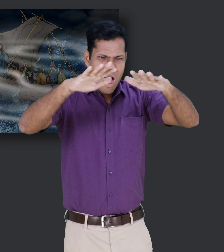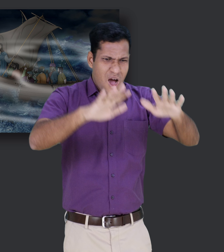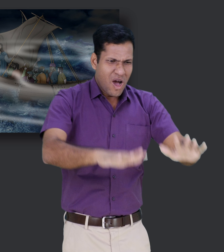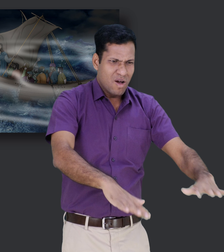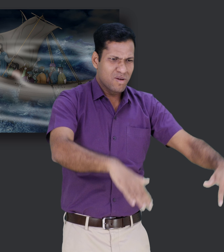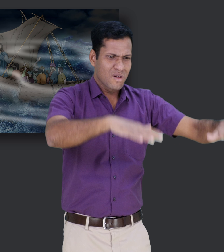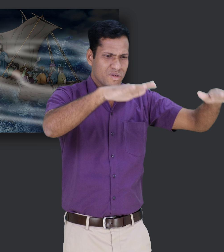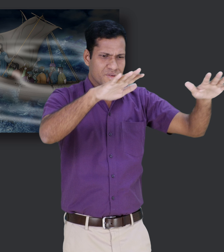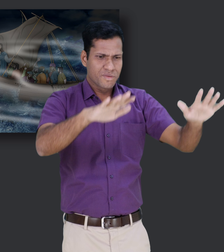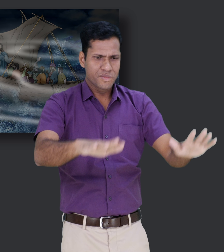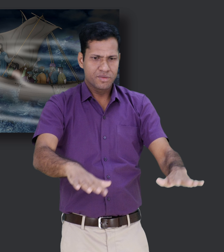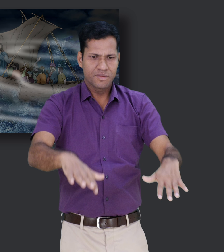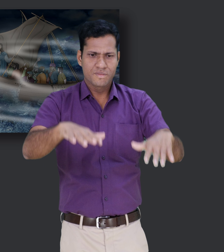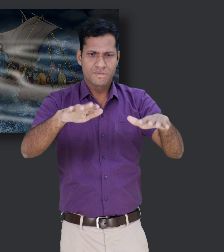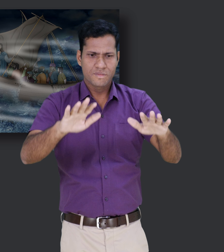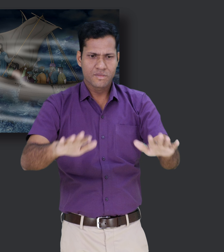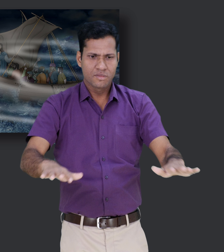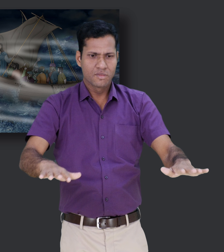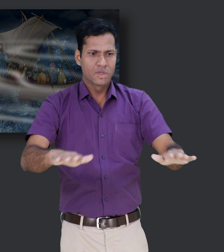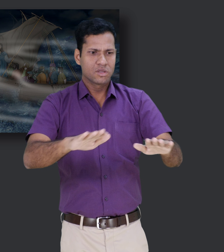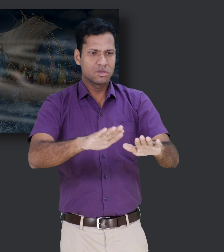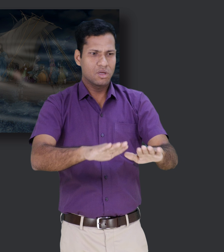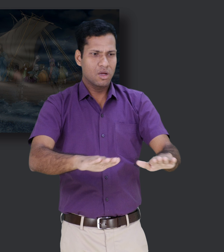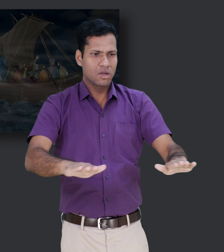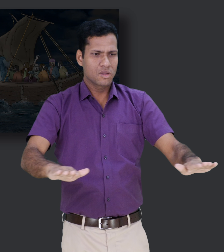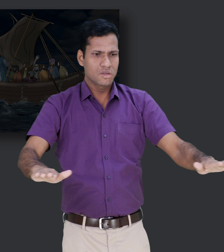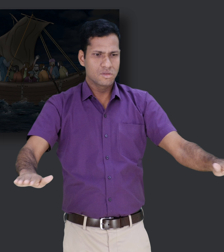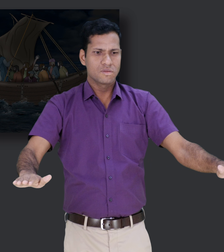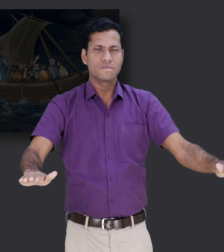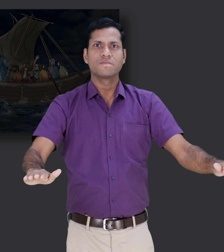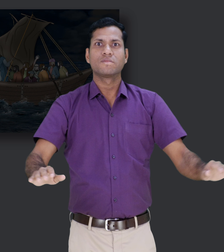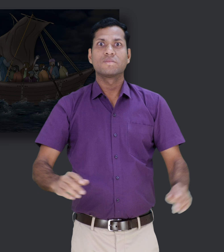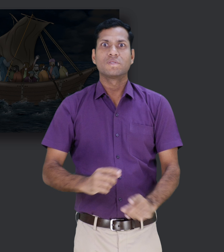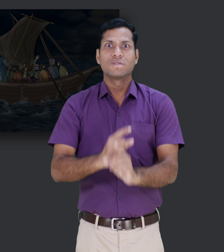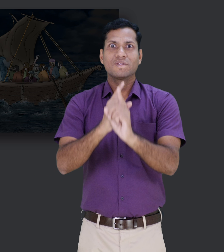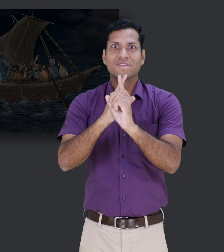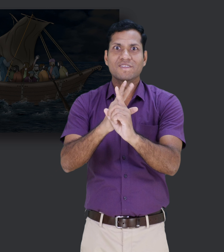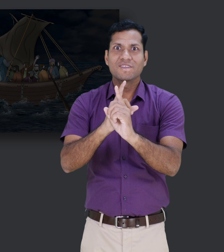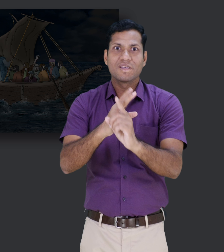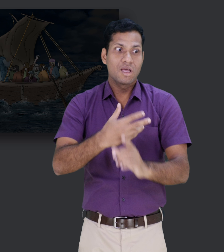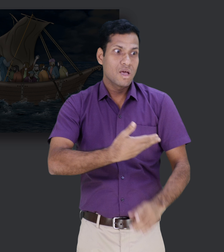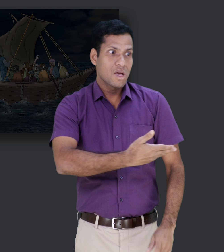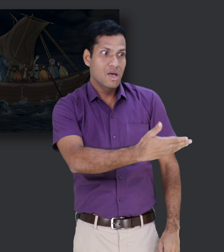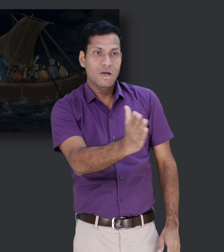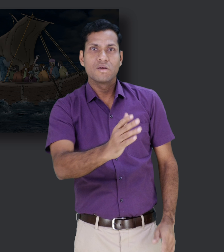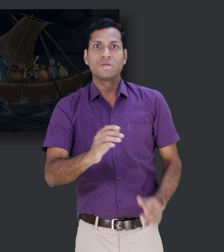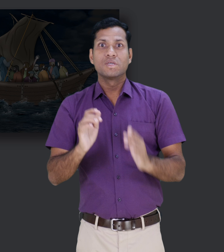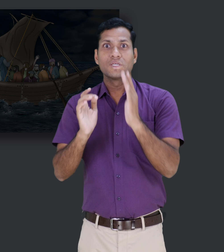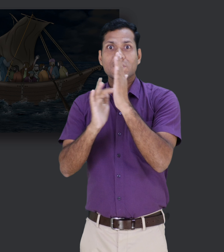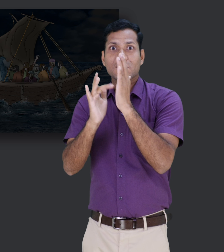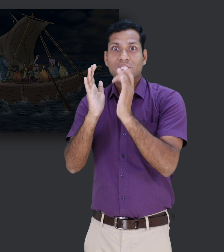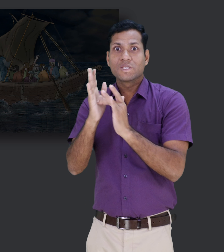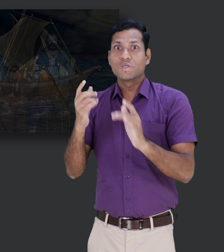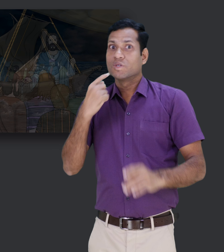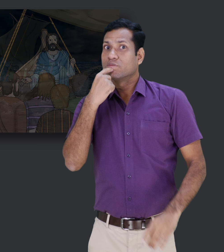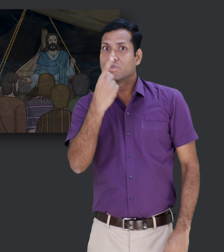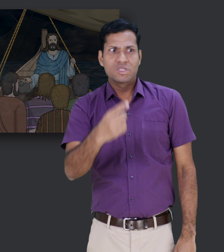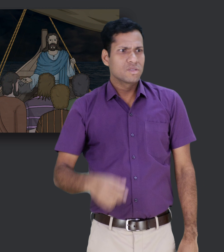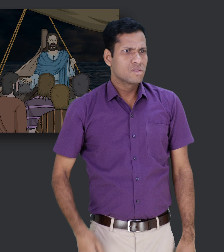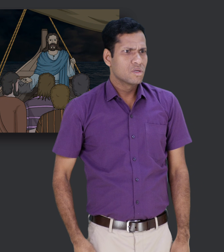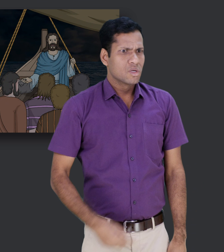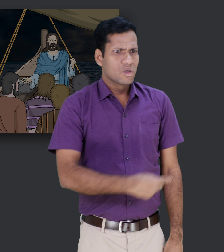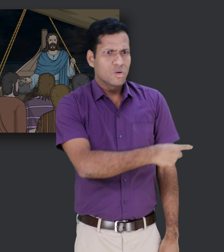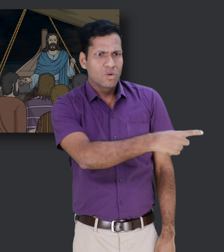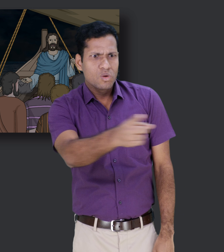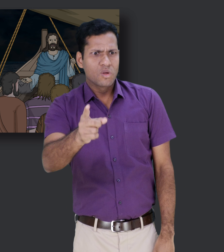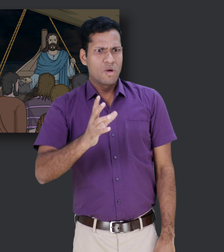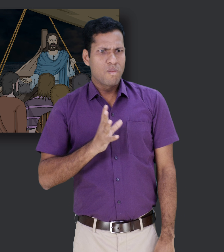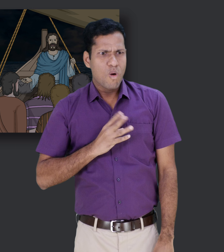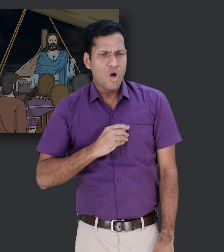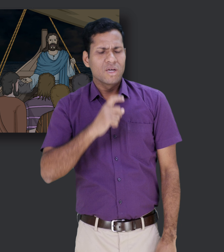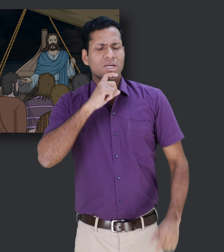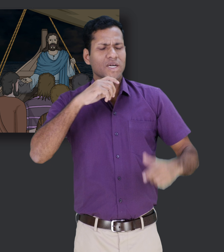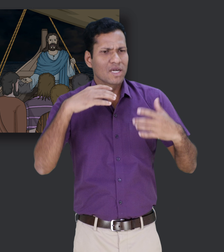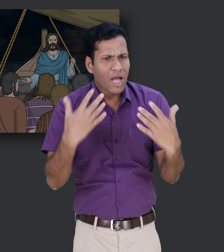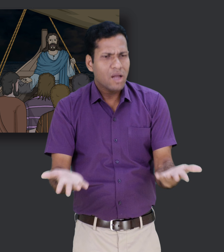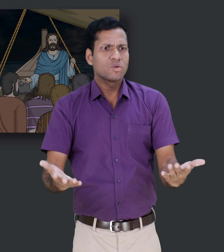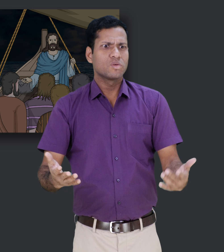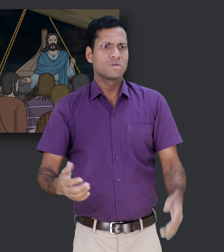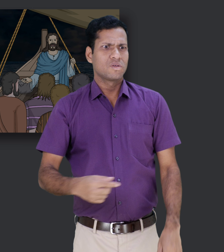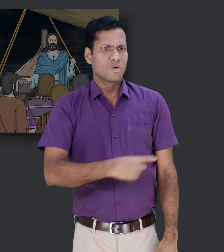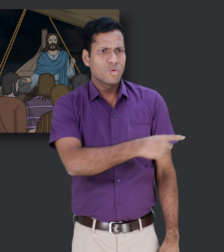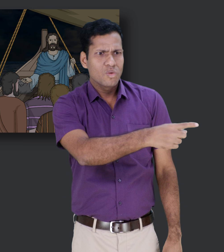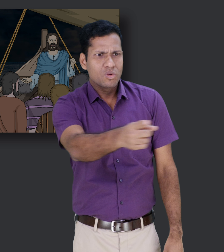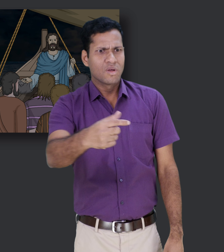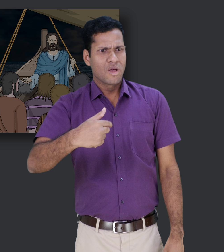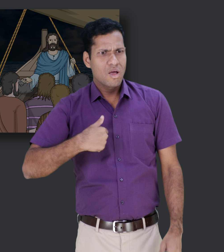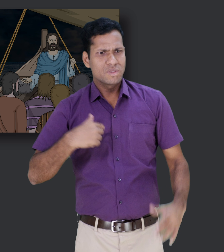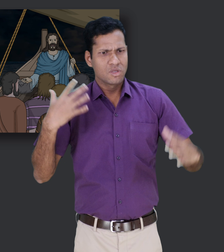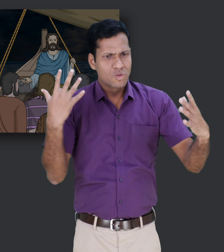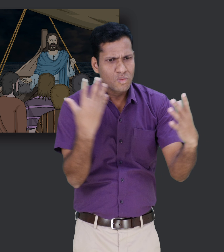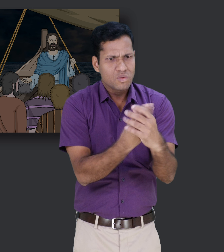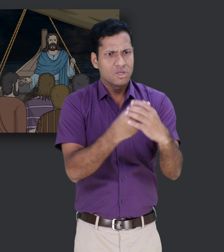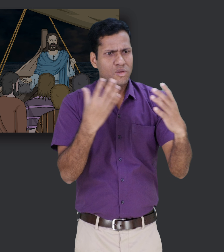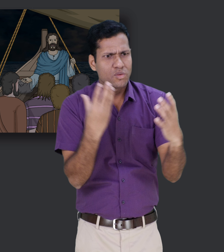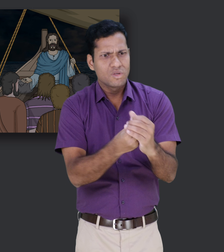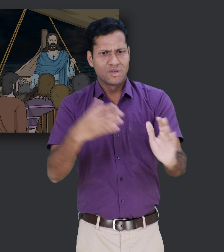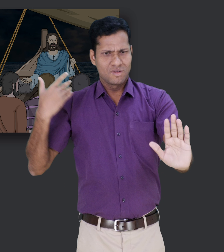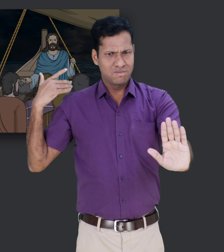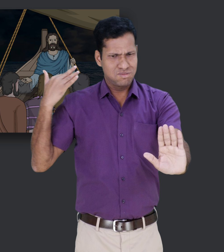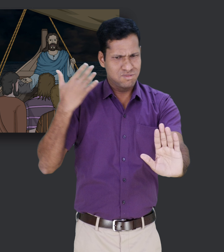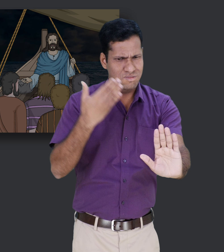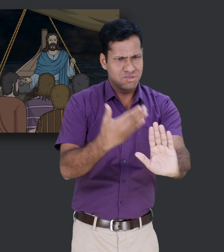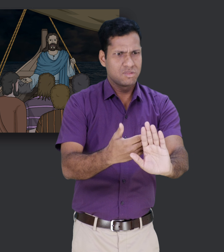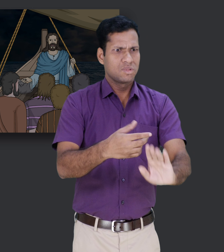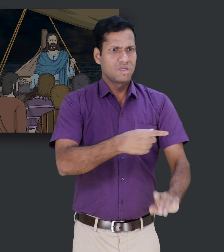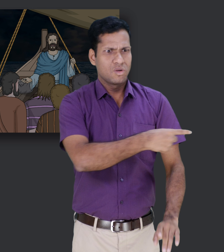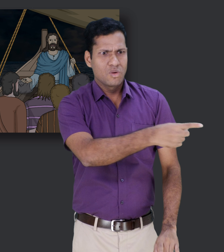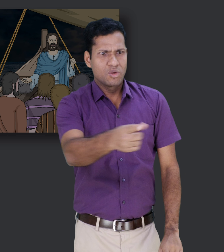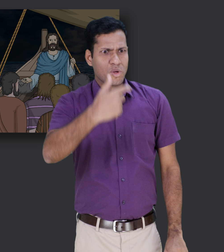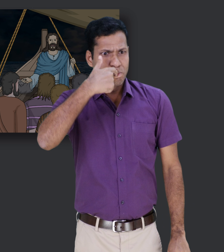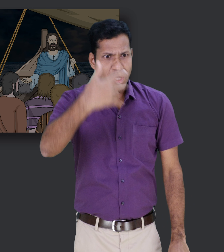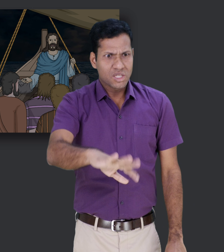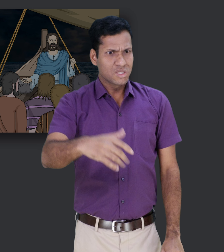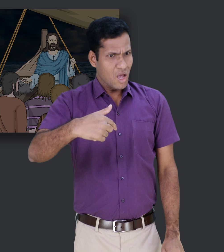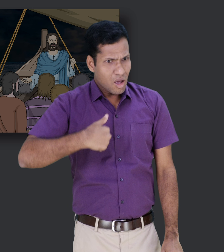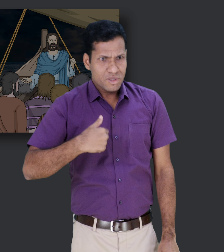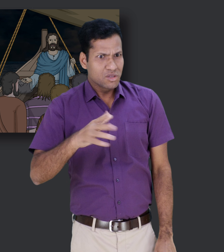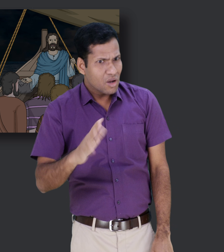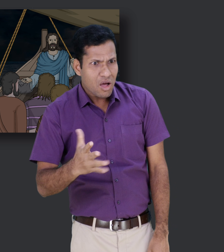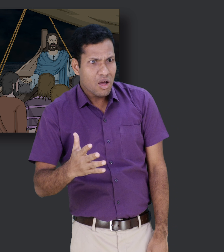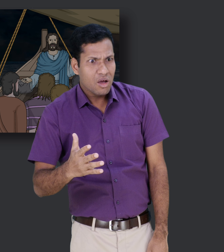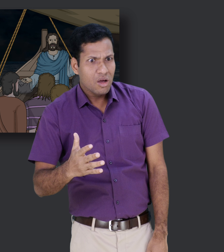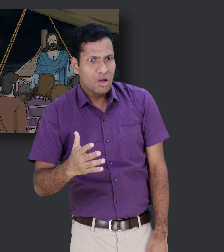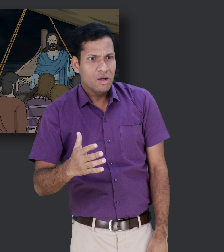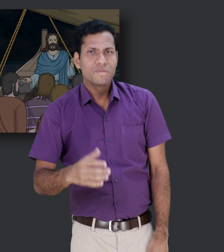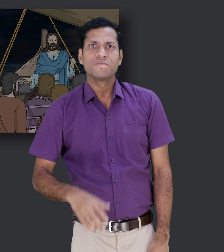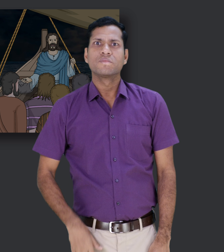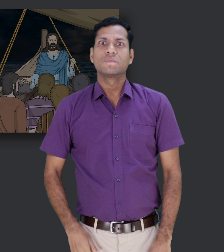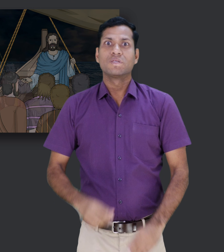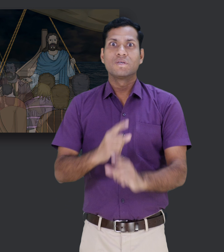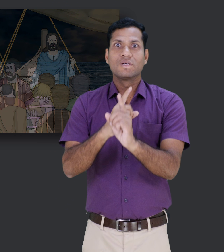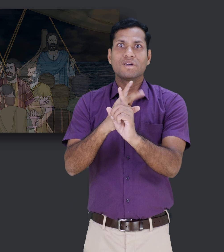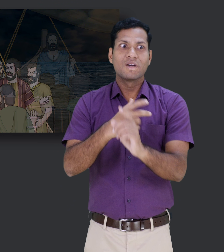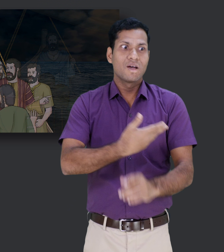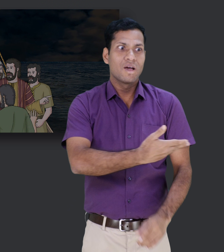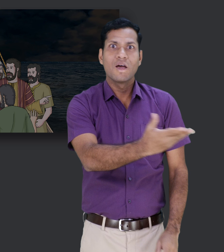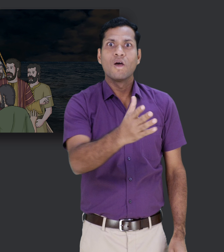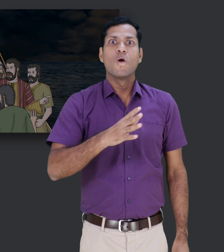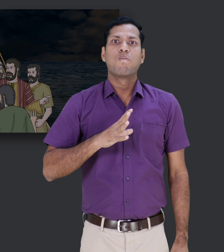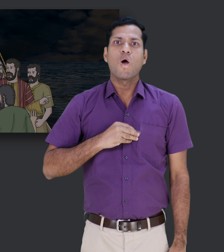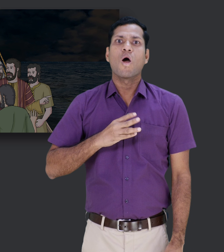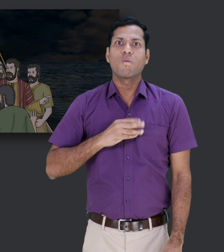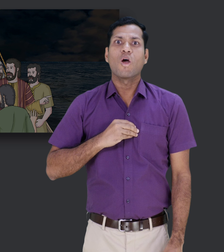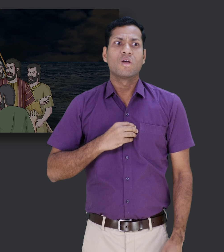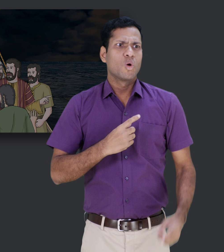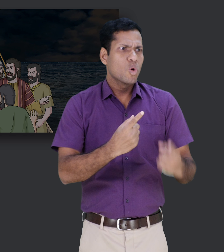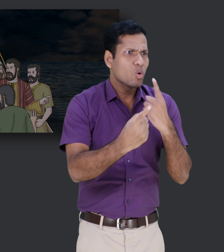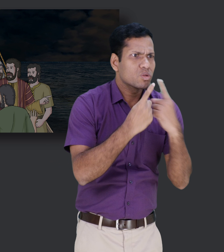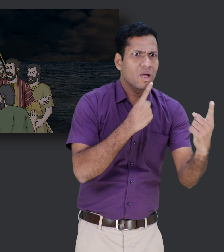And the wind died down, and it was perfectly calm. “Why are you so afraid?” He asked. “Do you still have no faith?”